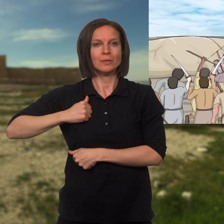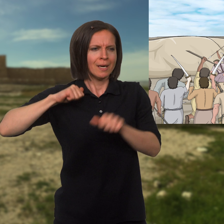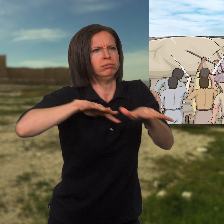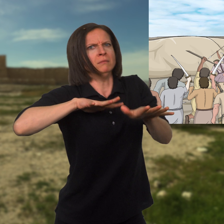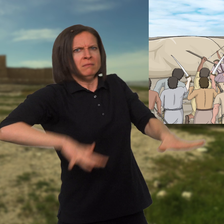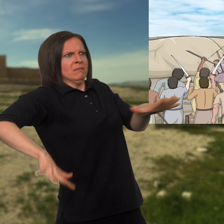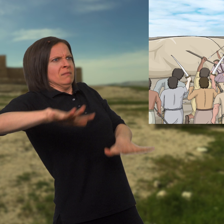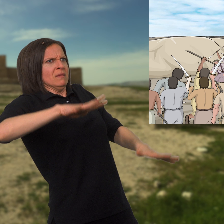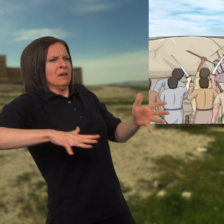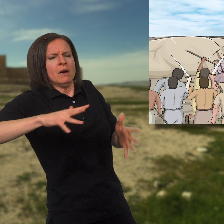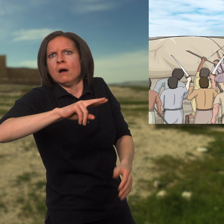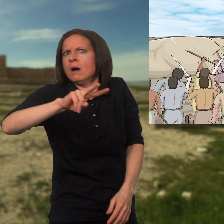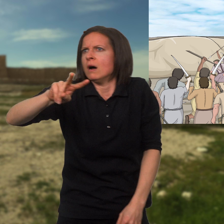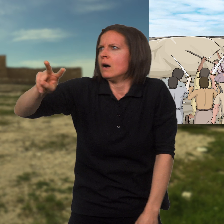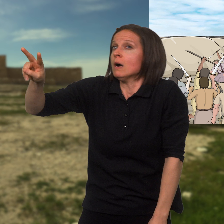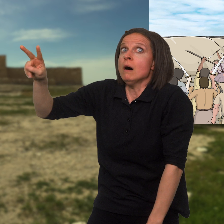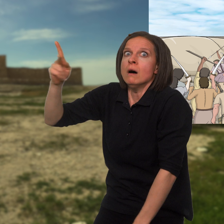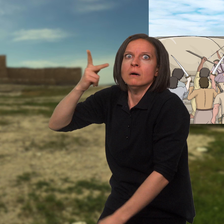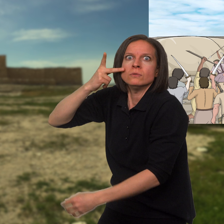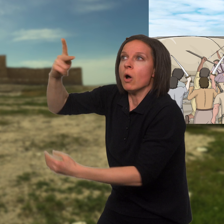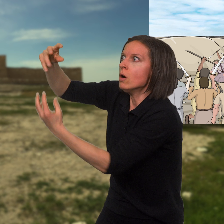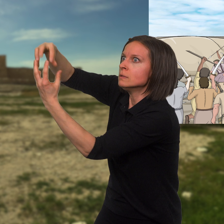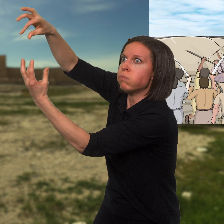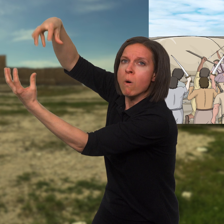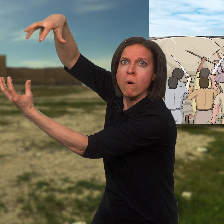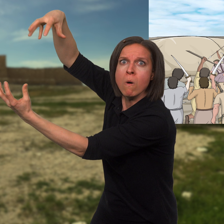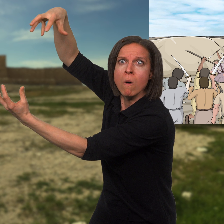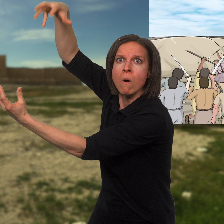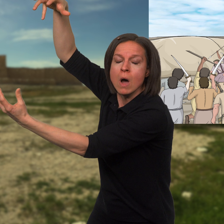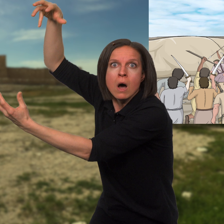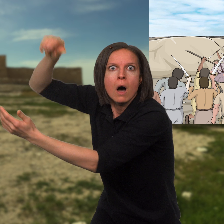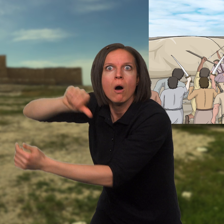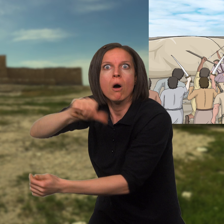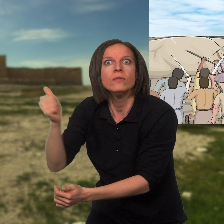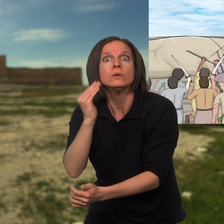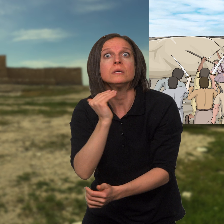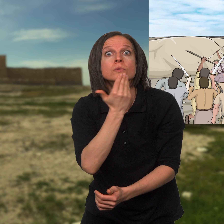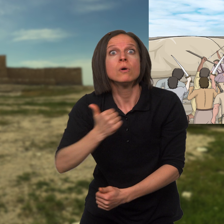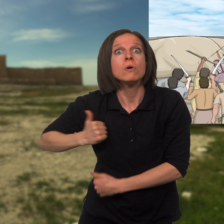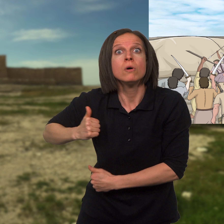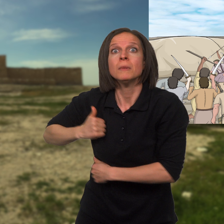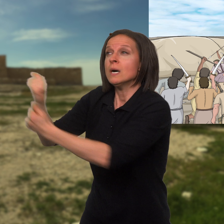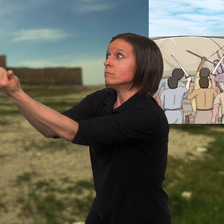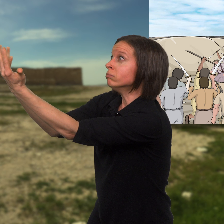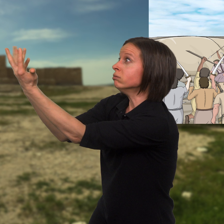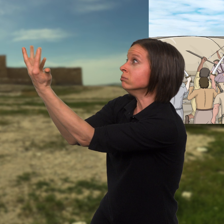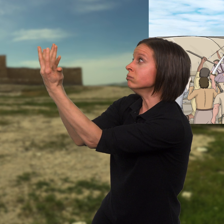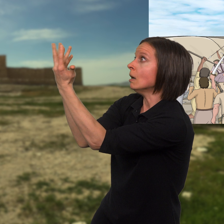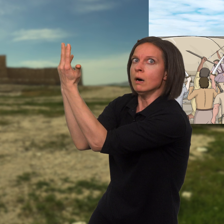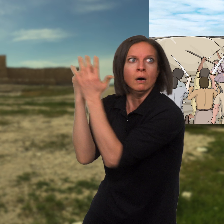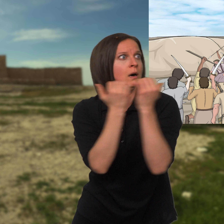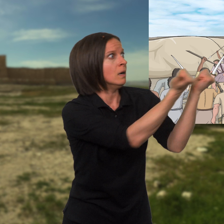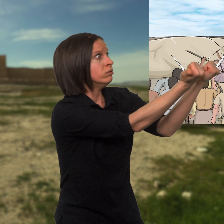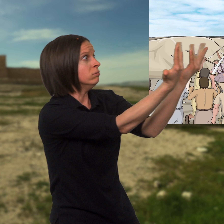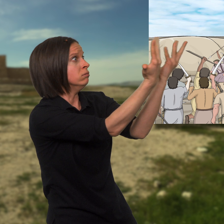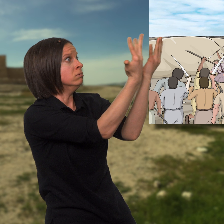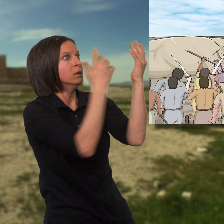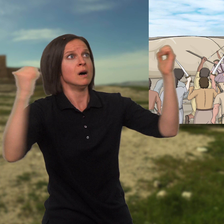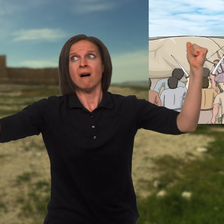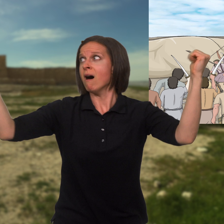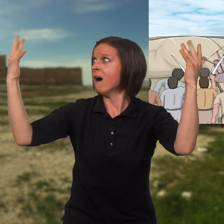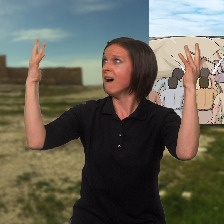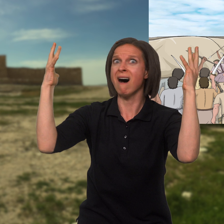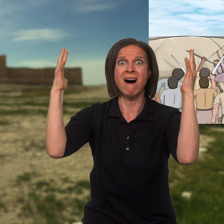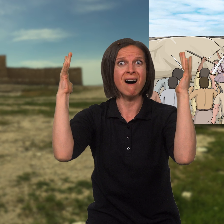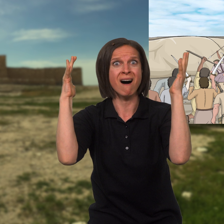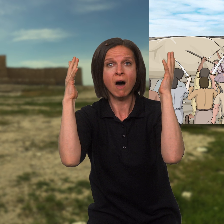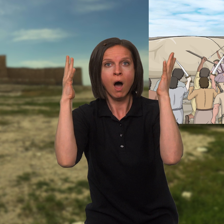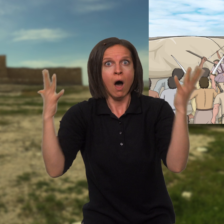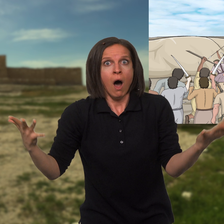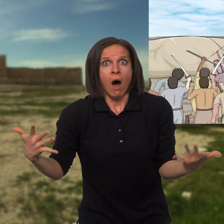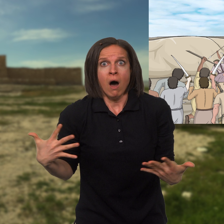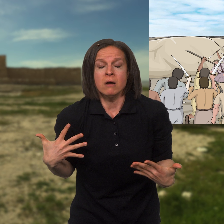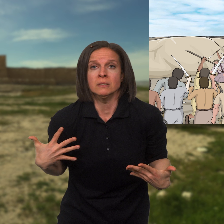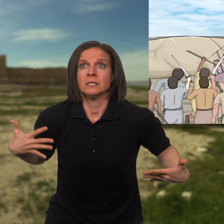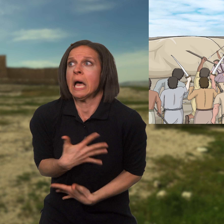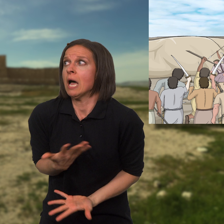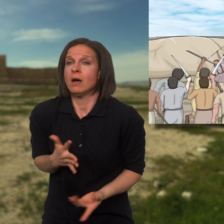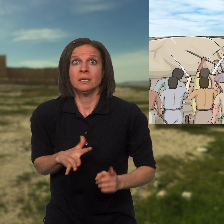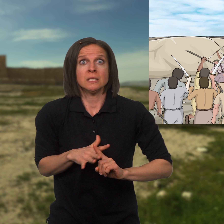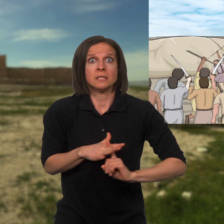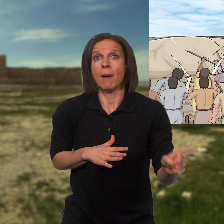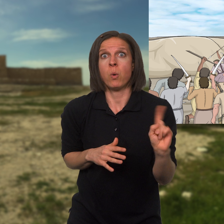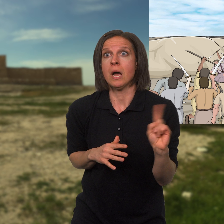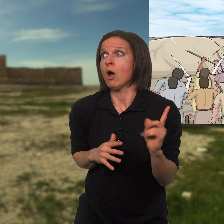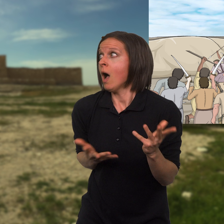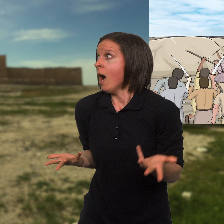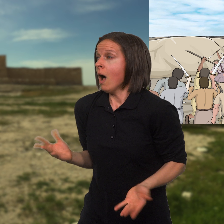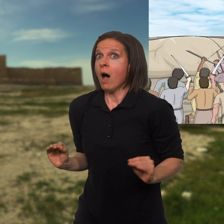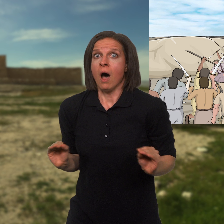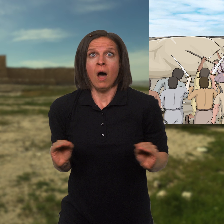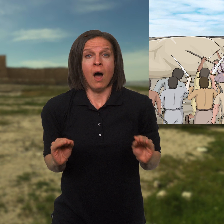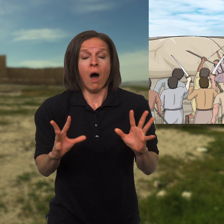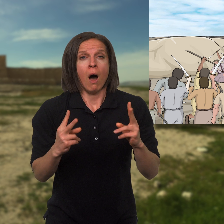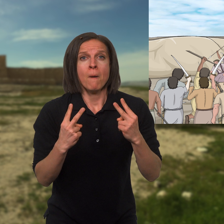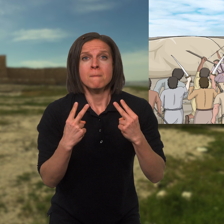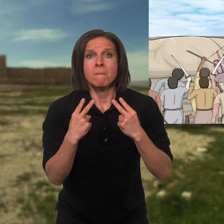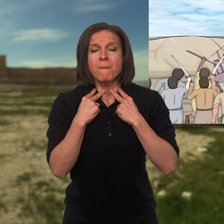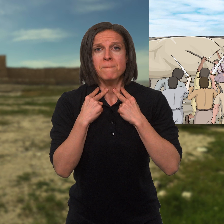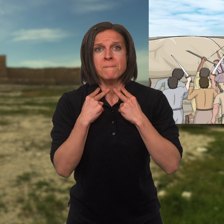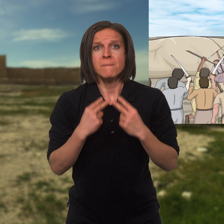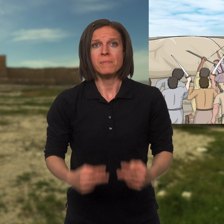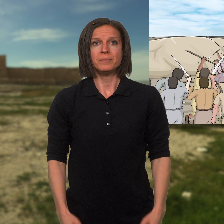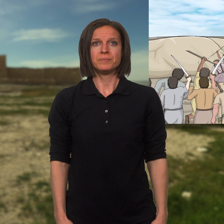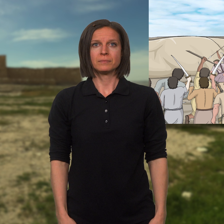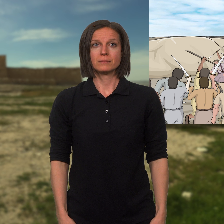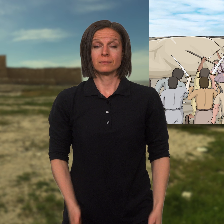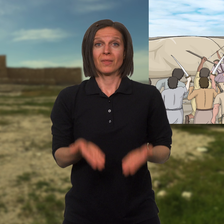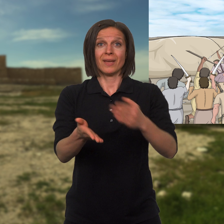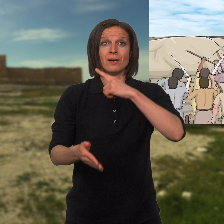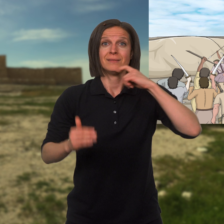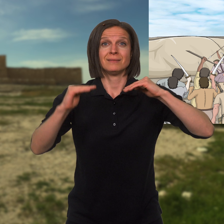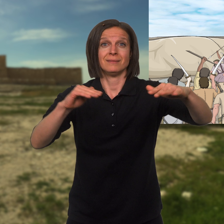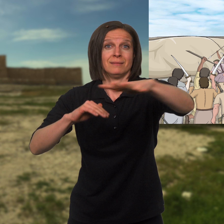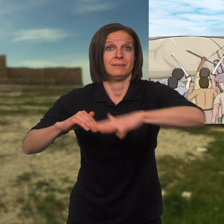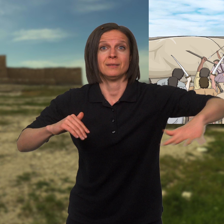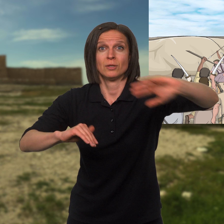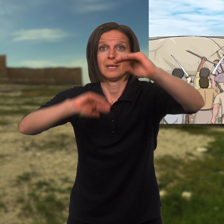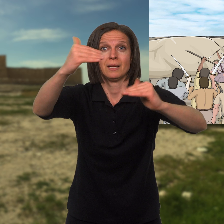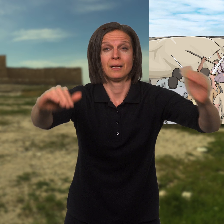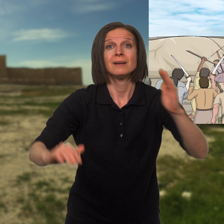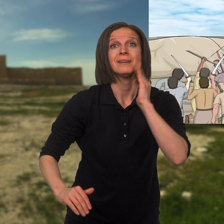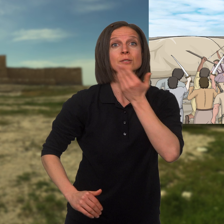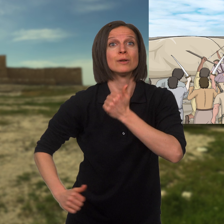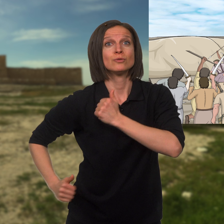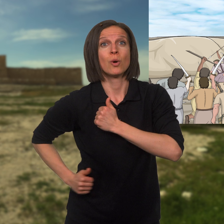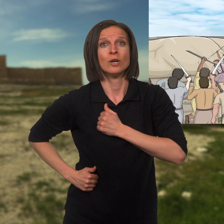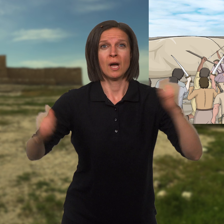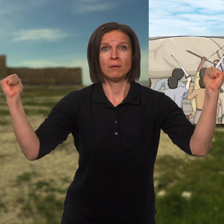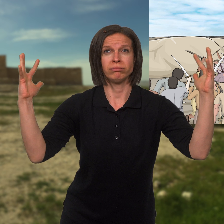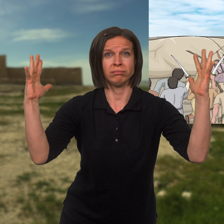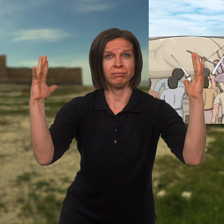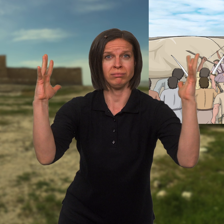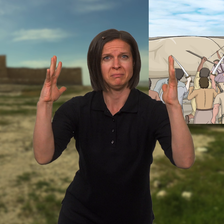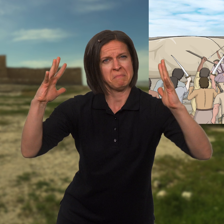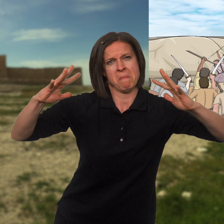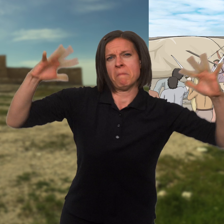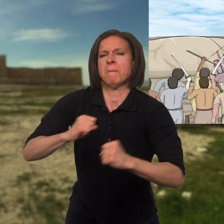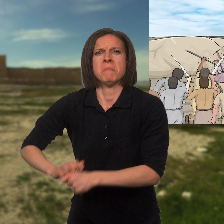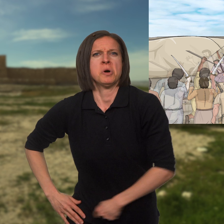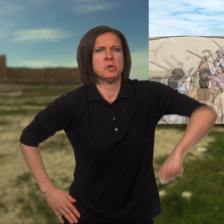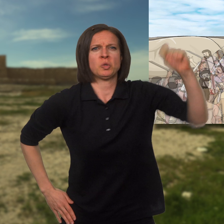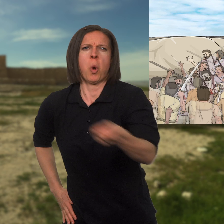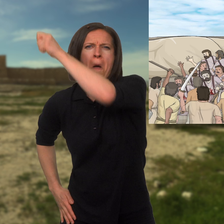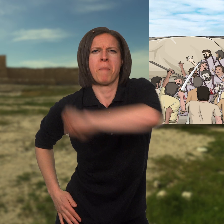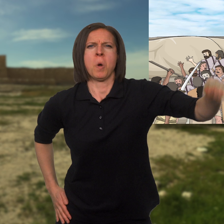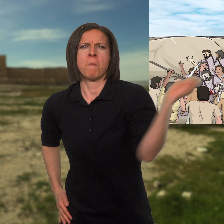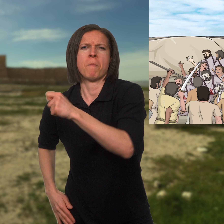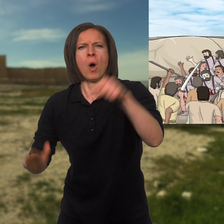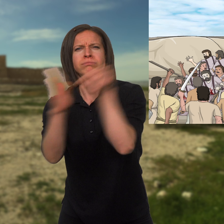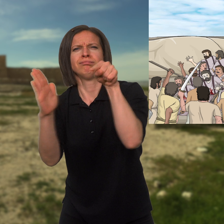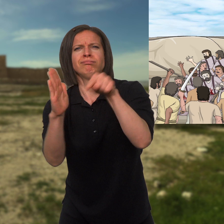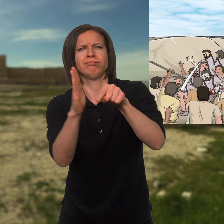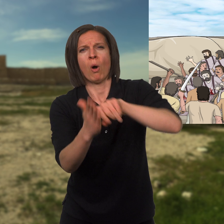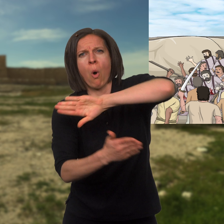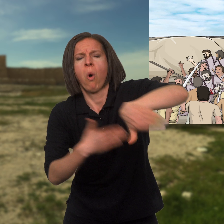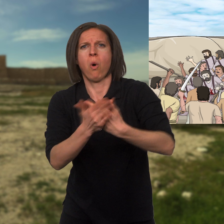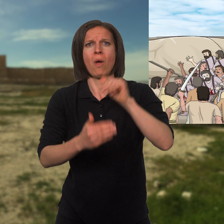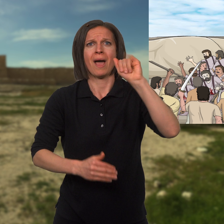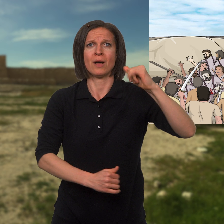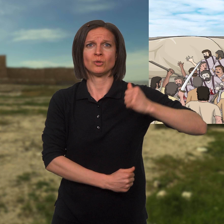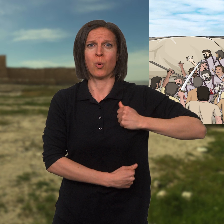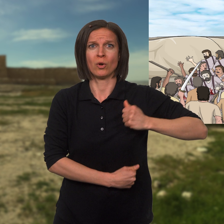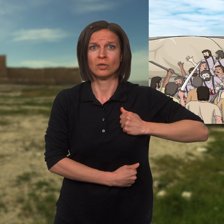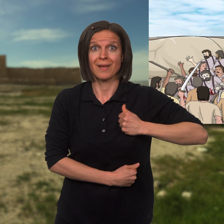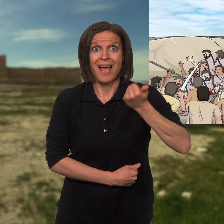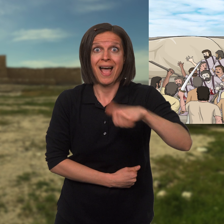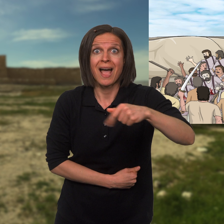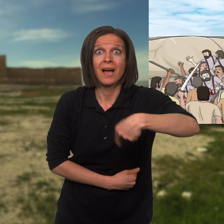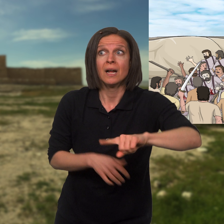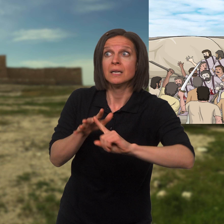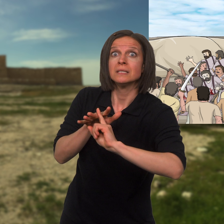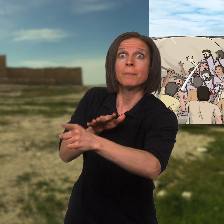Meanwhile, those in the ambush came out of the city against them, and the men of Ai were trapped between the Israelite forces on both sides. So Israel struck them down until no survivor or fugitive remained.